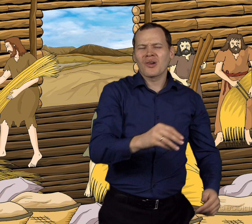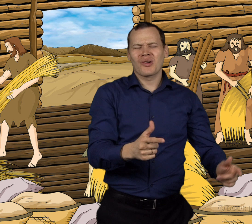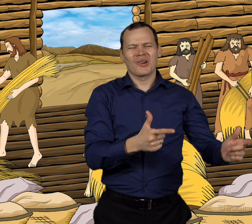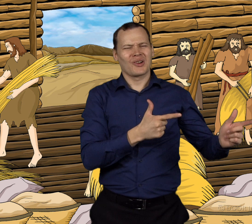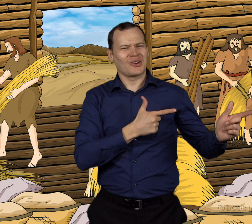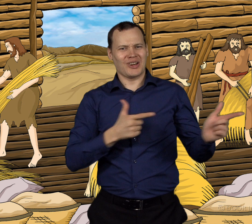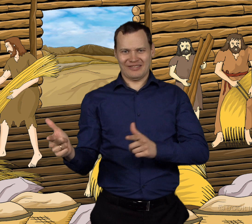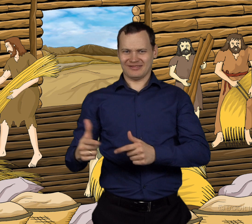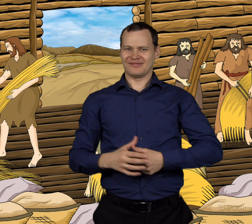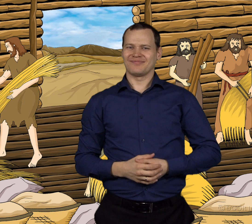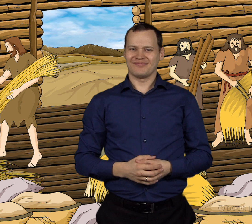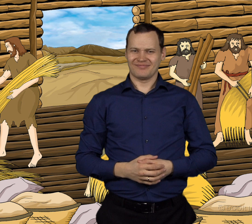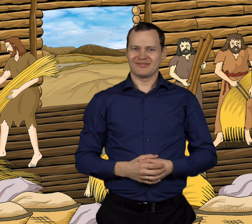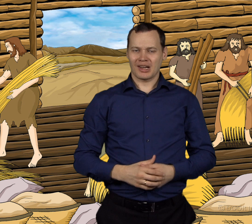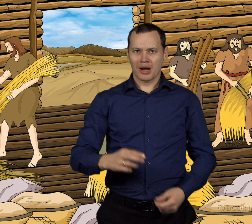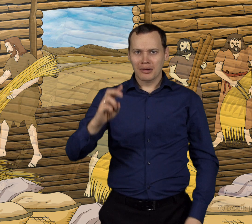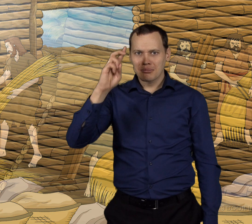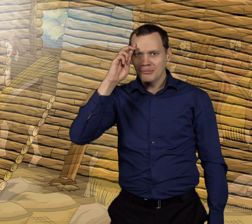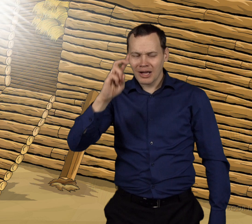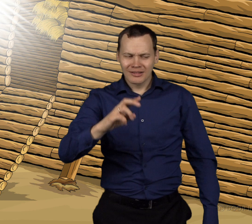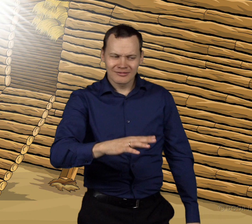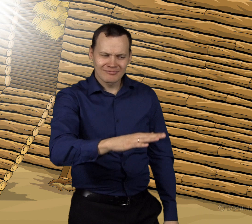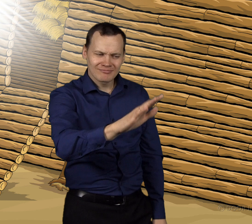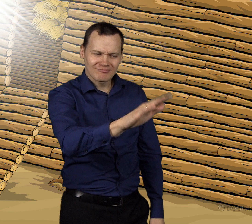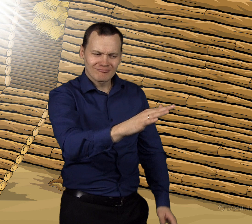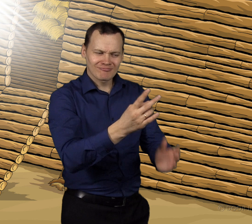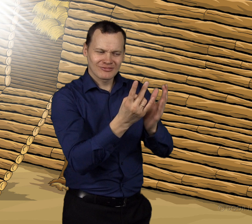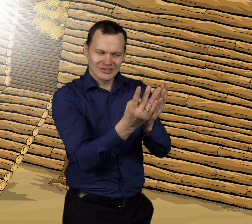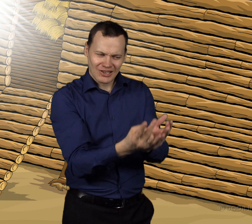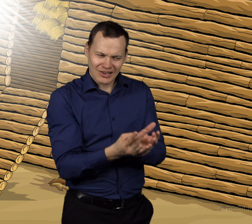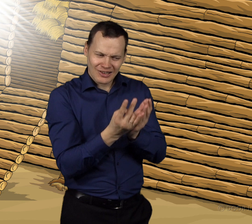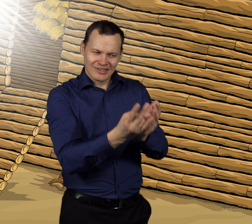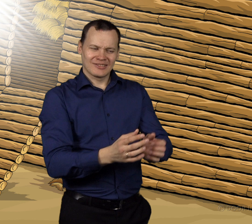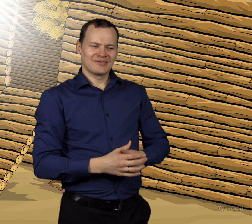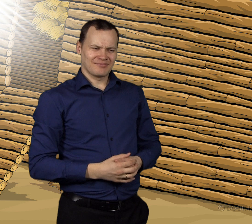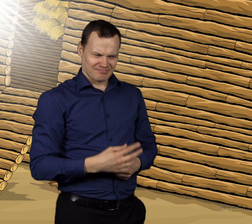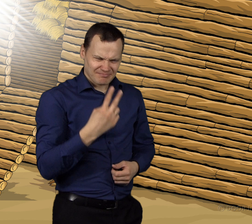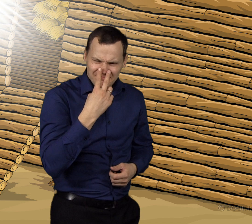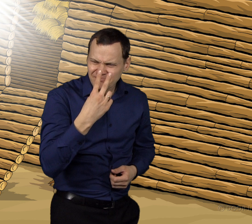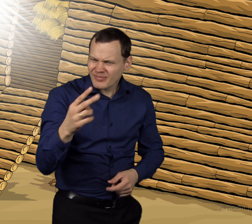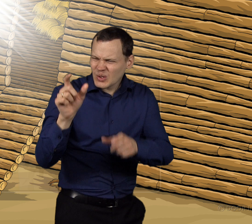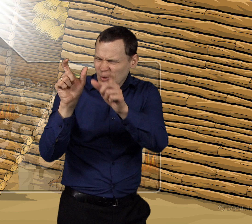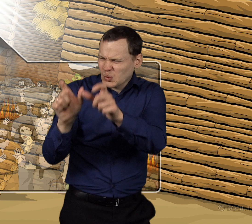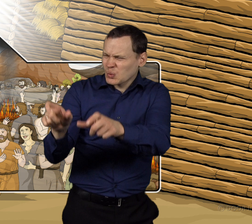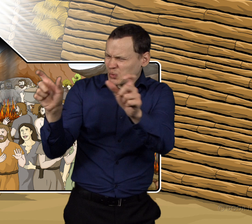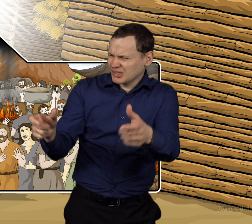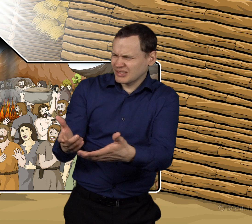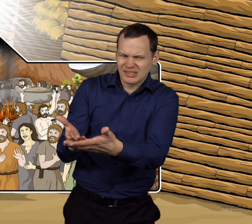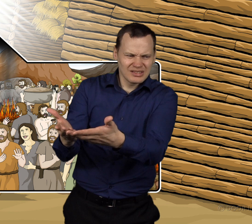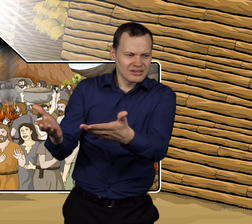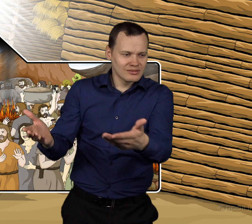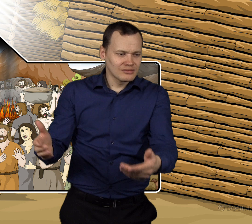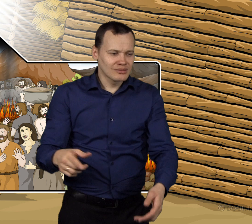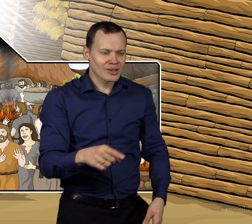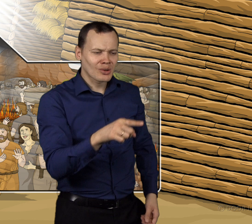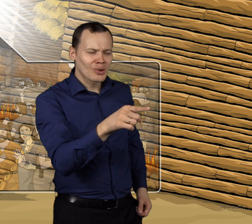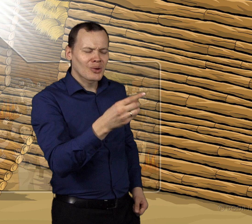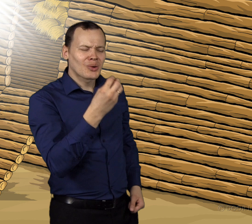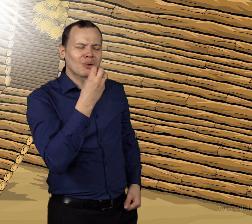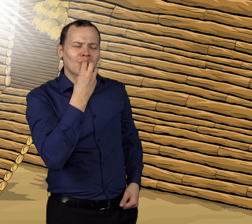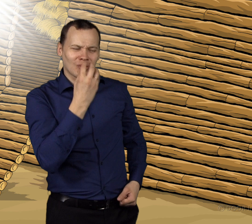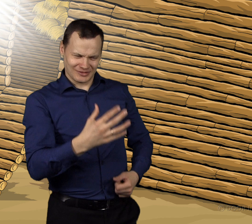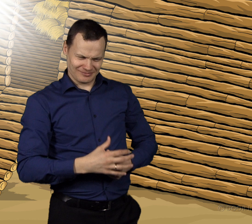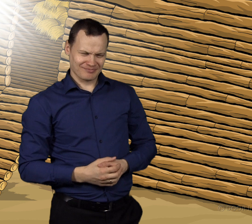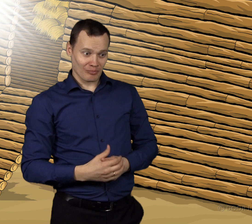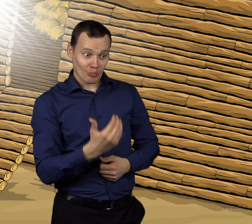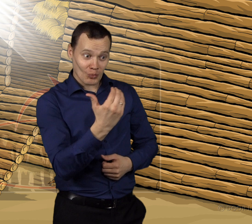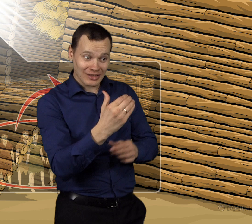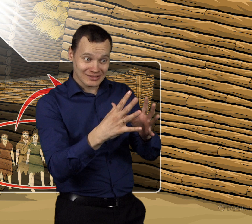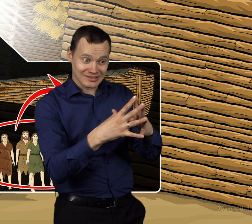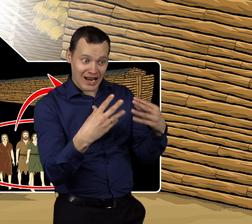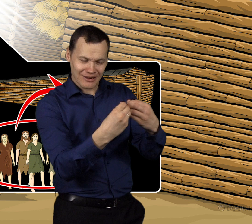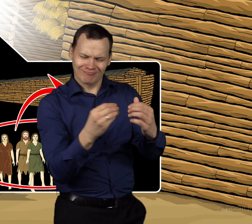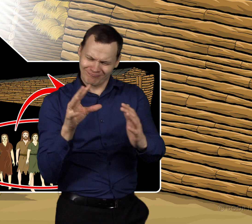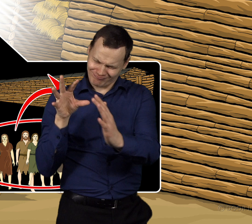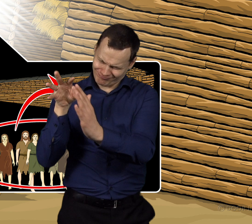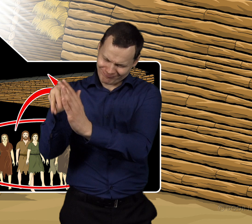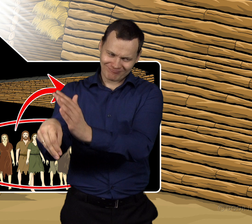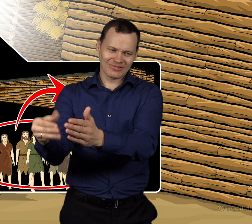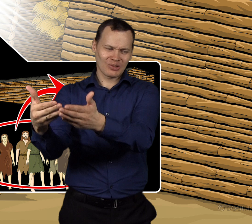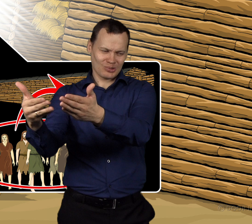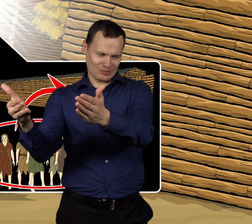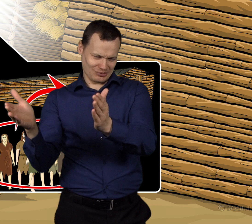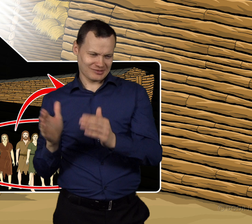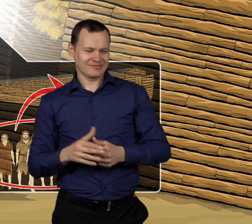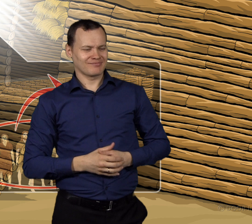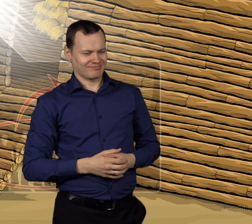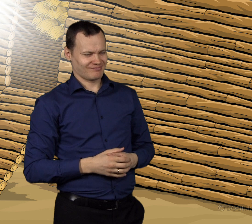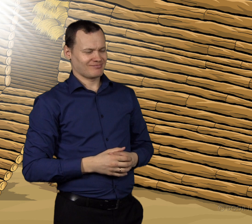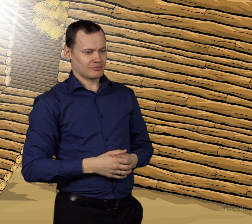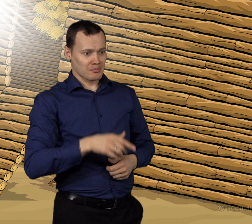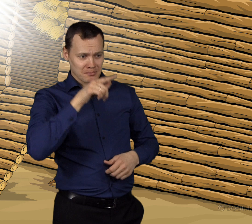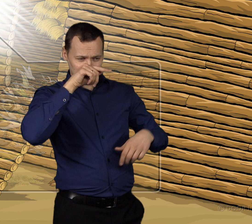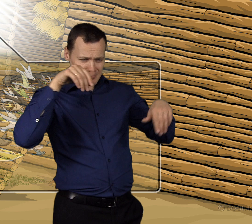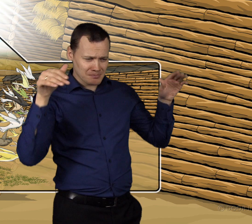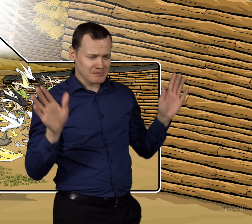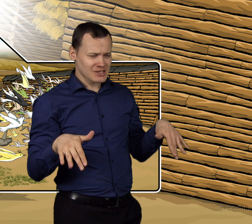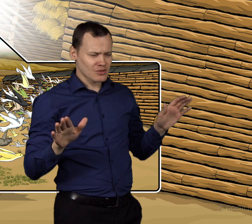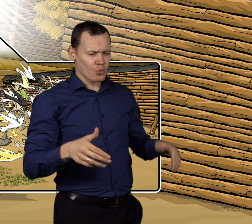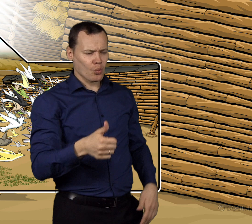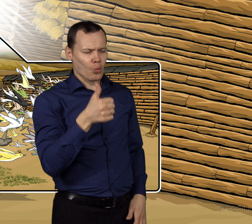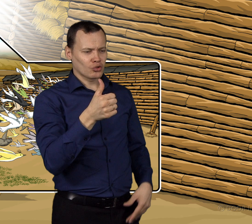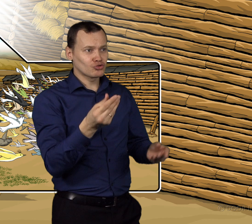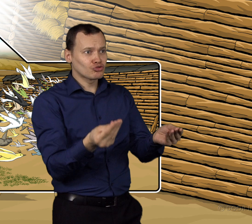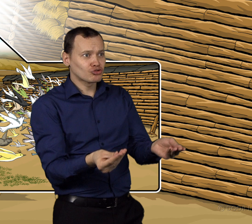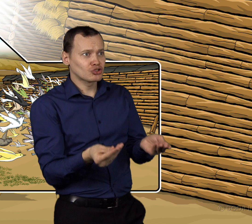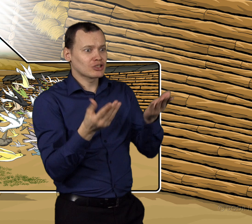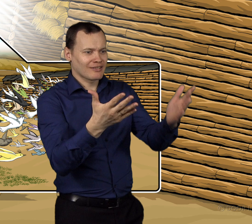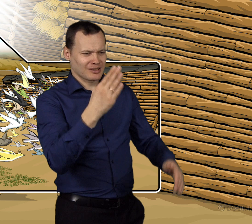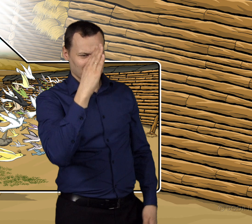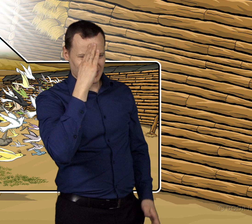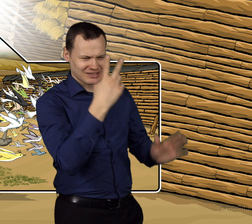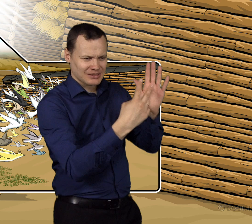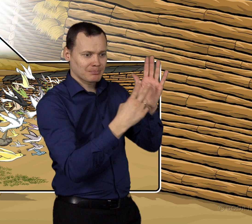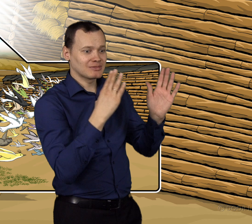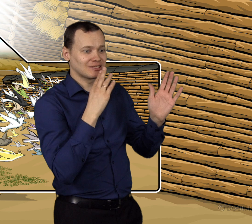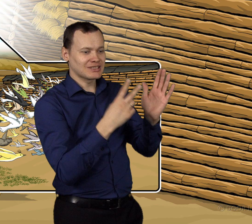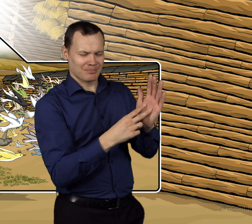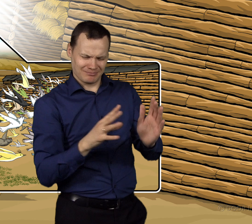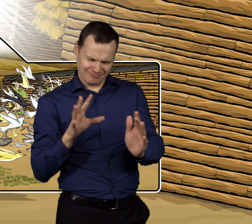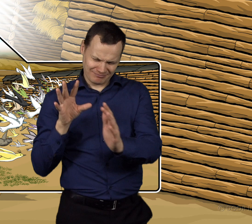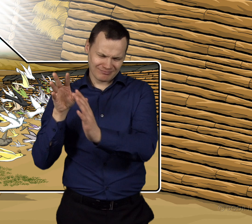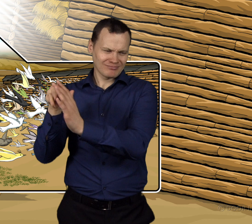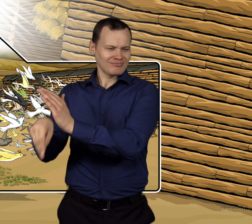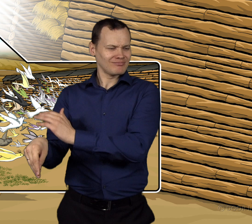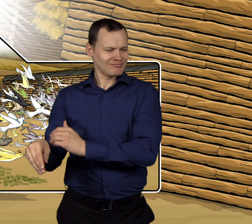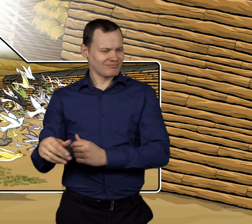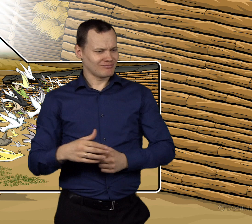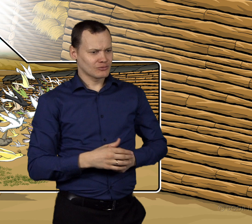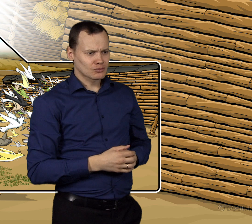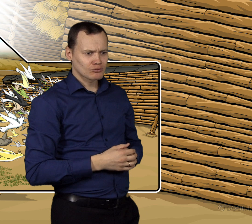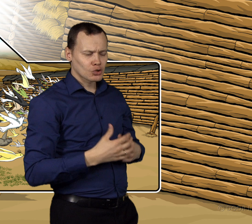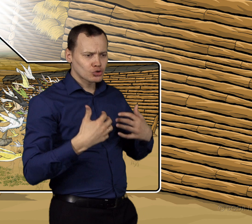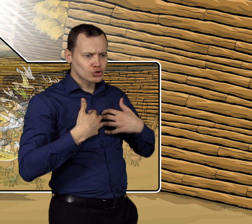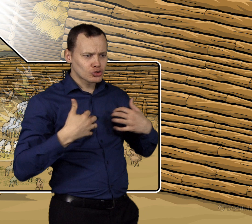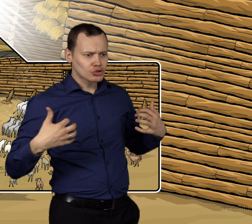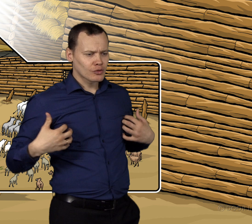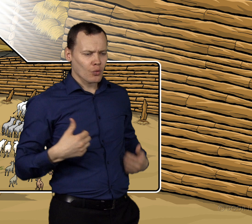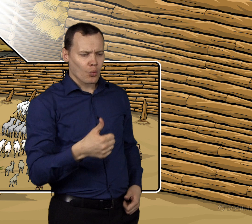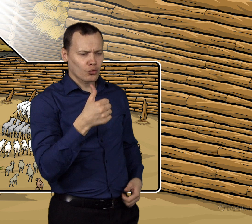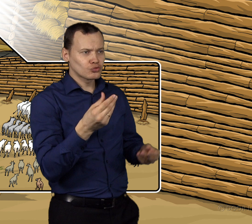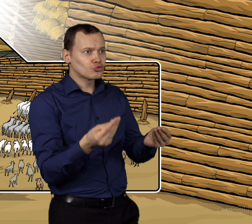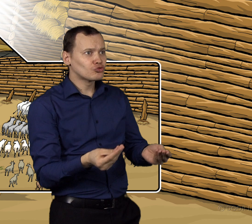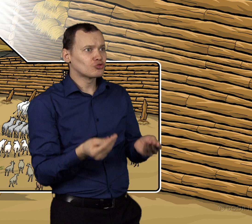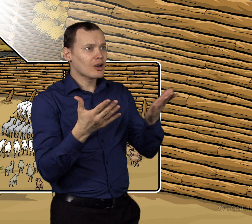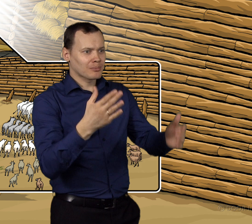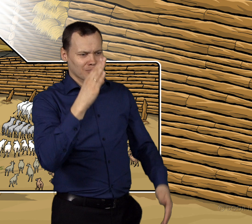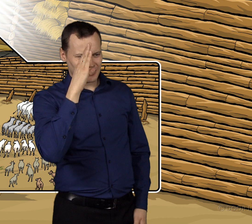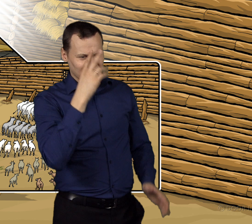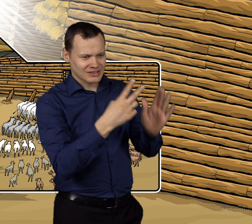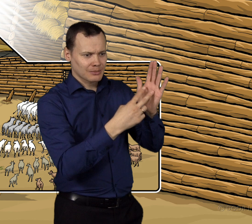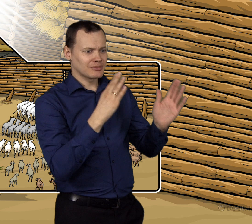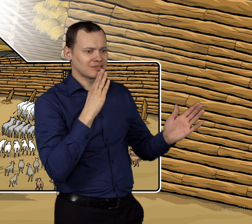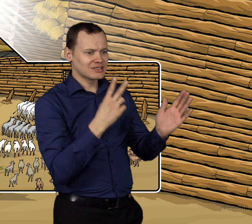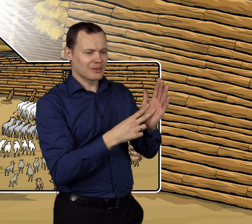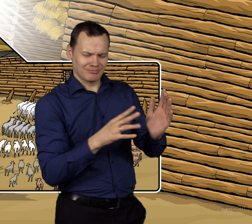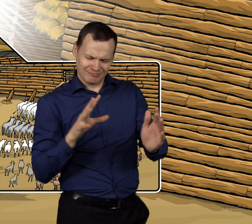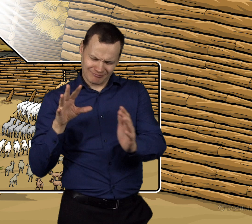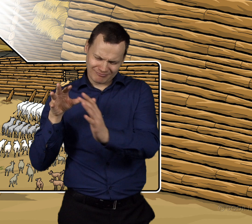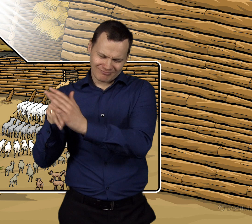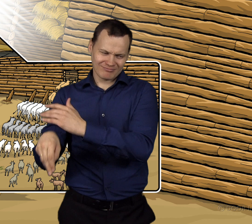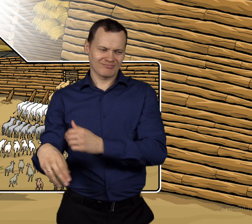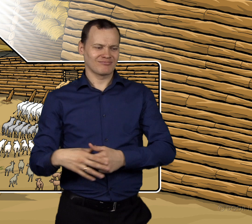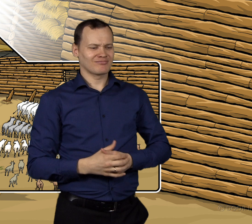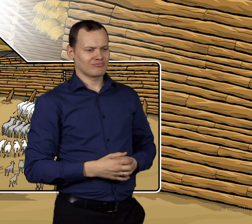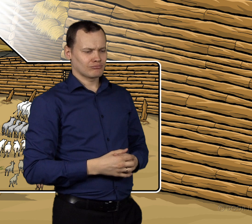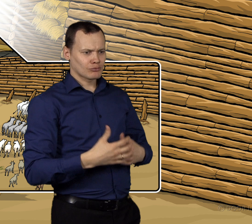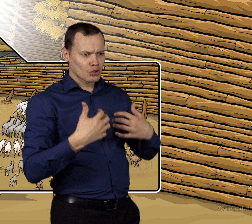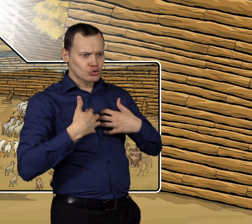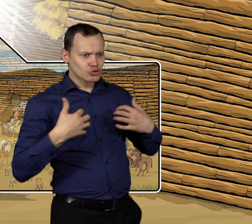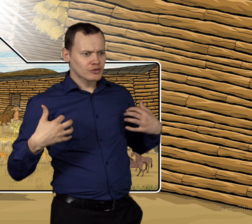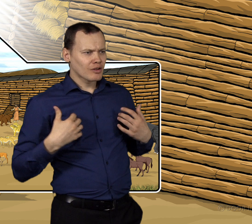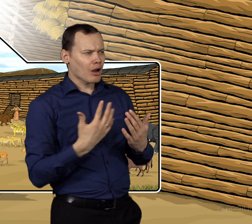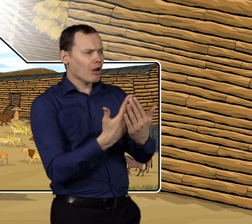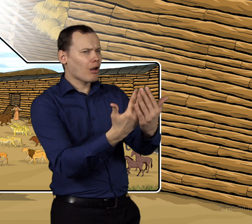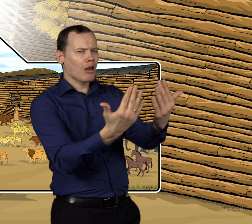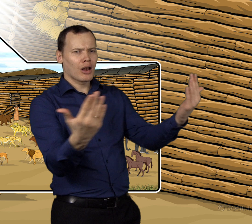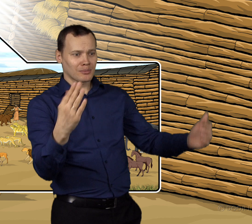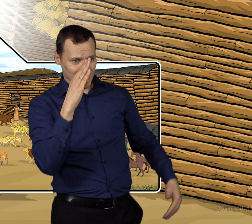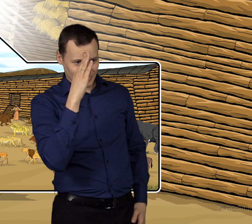Then the LORD said to Noah, “Go into the ark, you and all your family, because I have found you righteous in this generation. You are to take with you seven pairs of every kind of clean animal, a male and its mate;